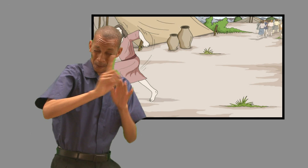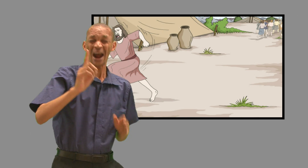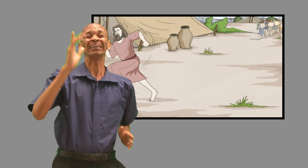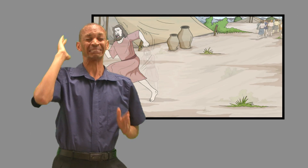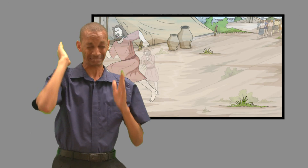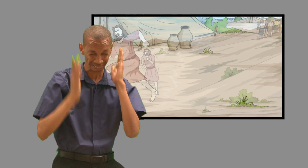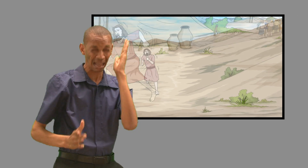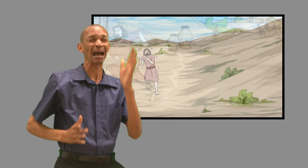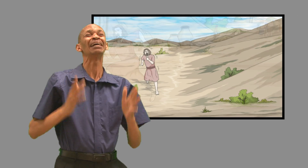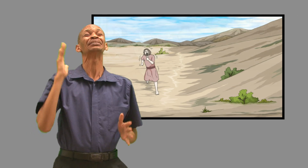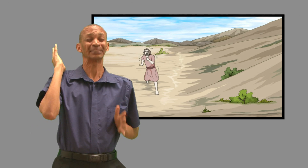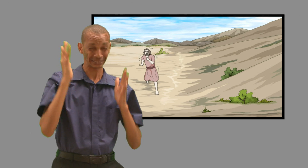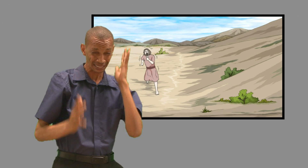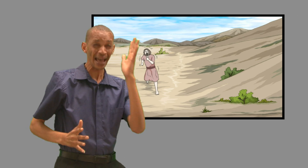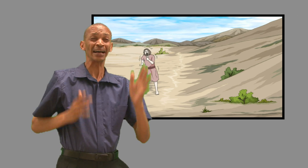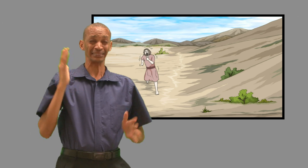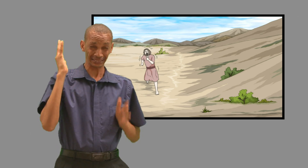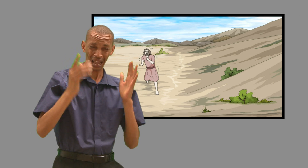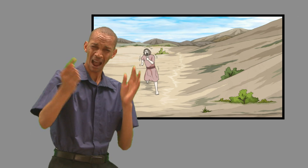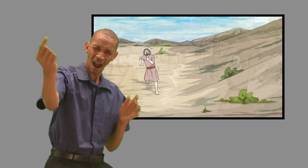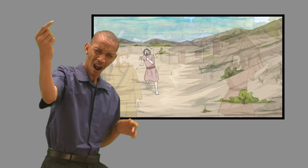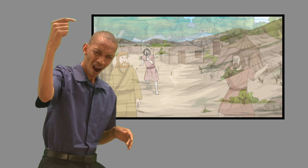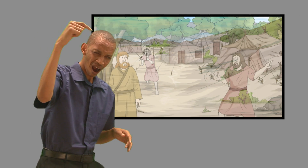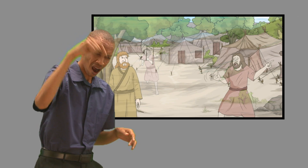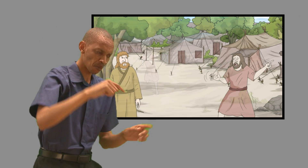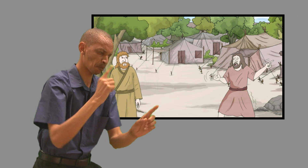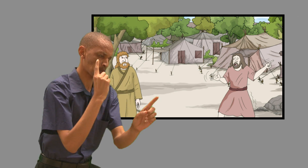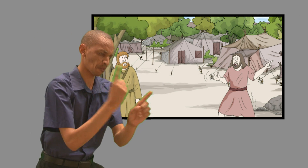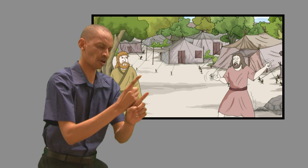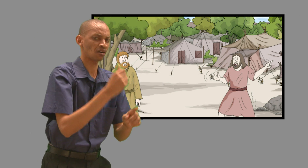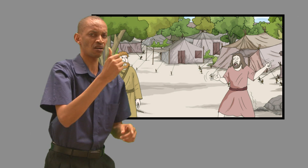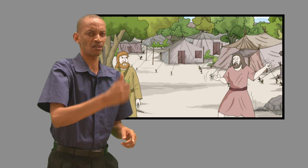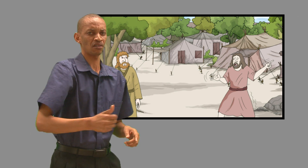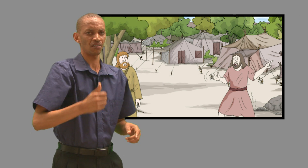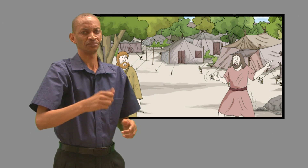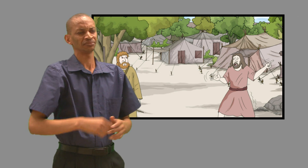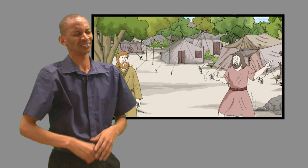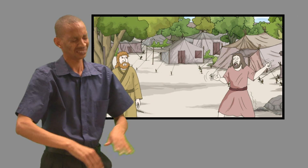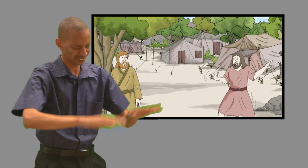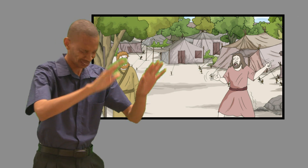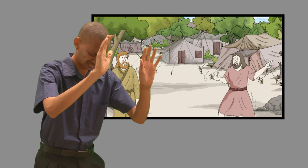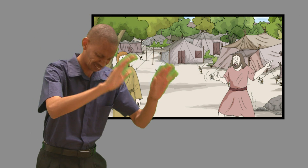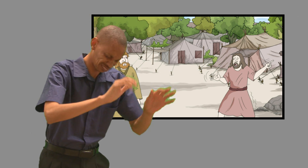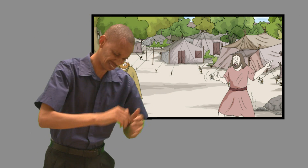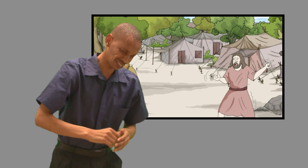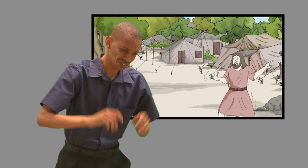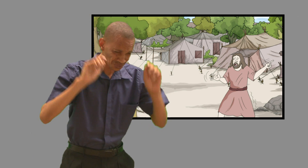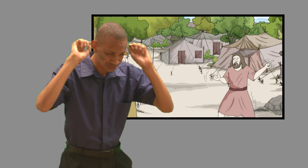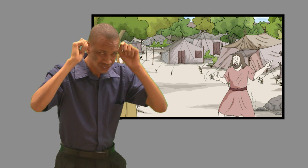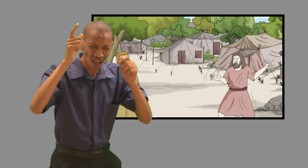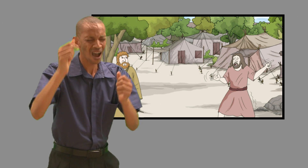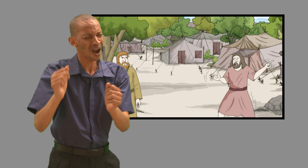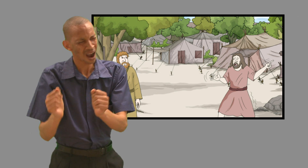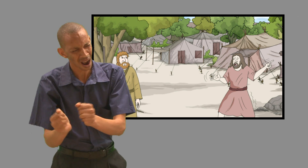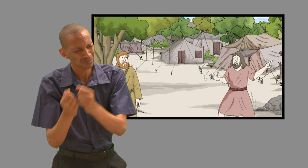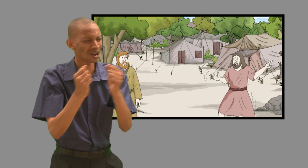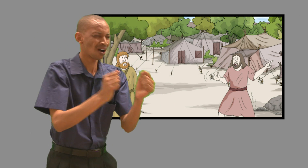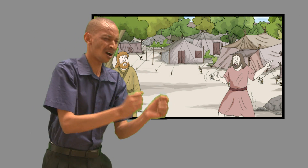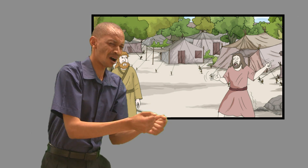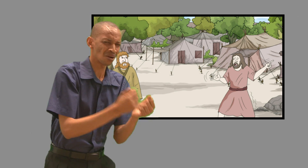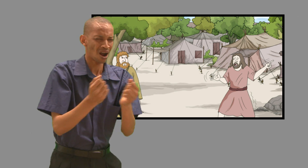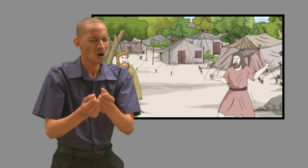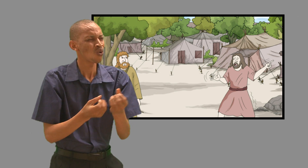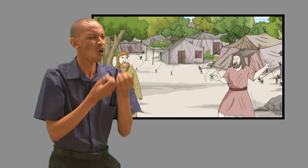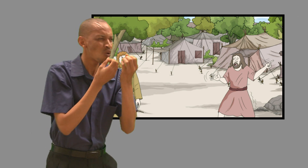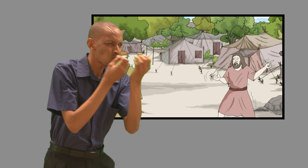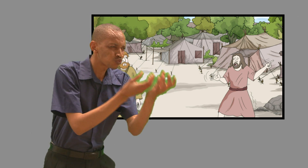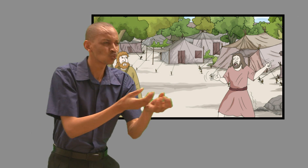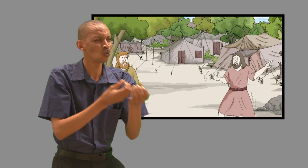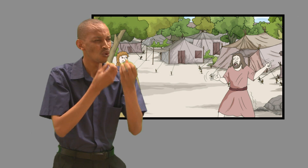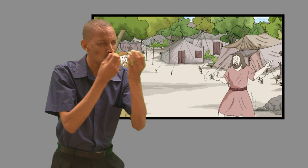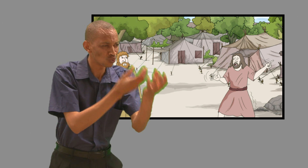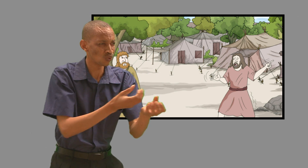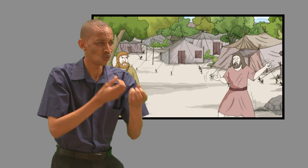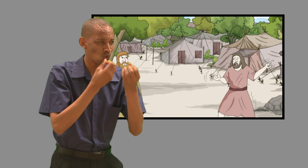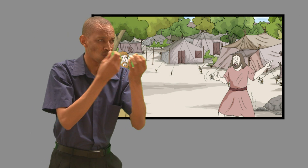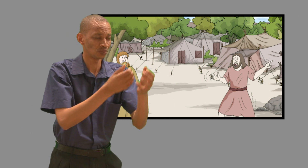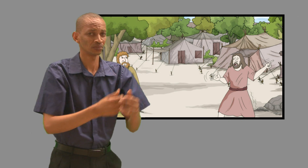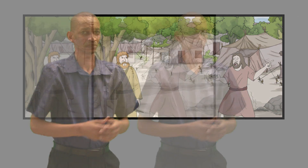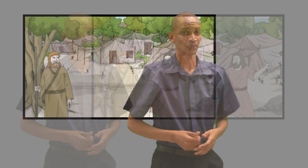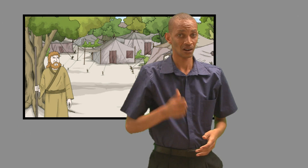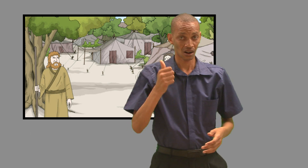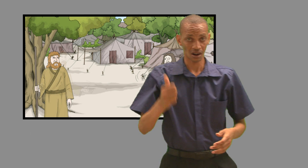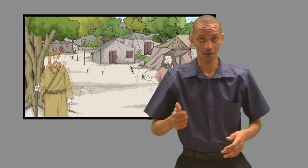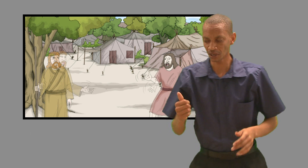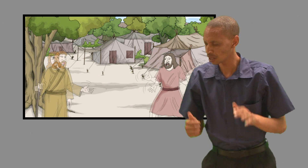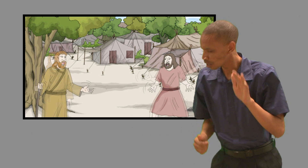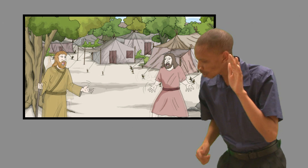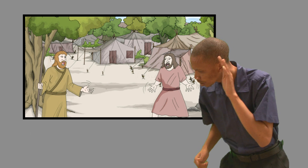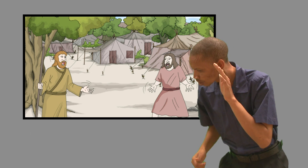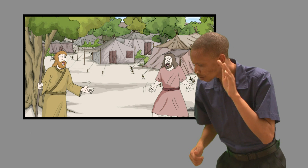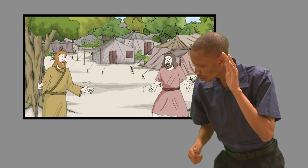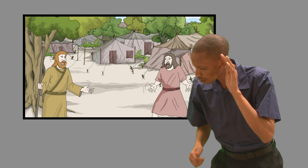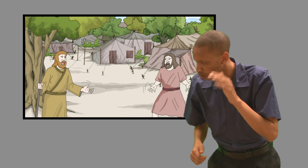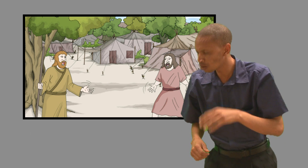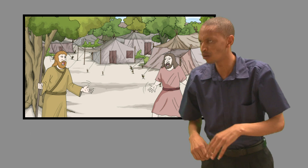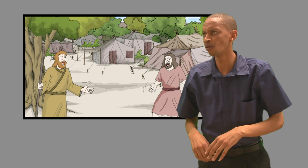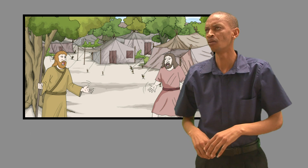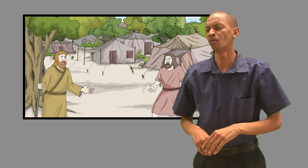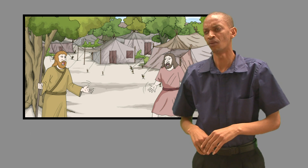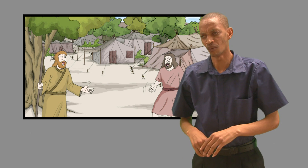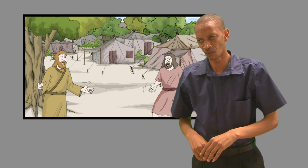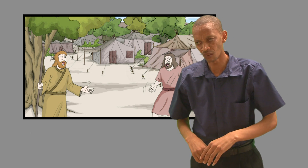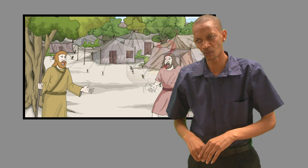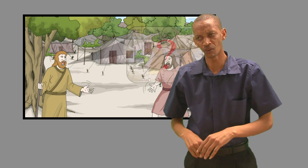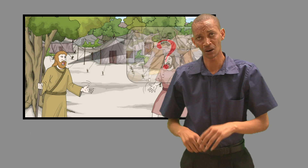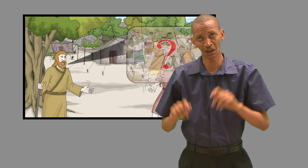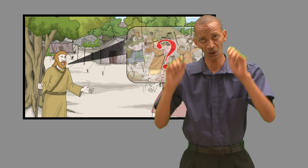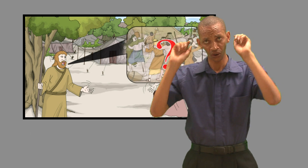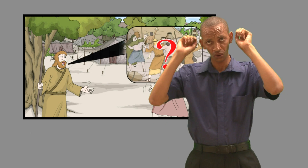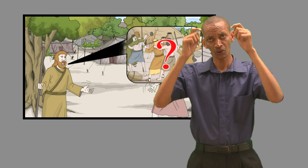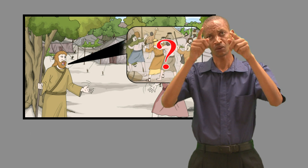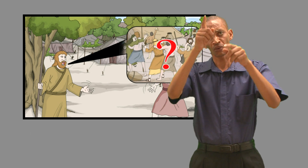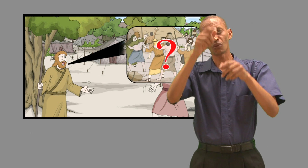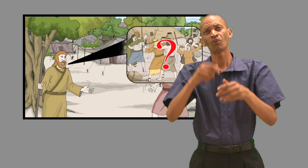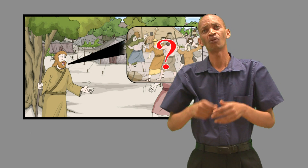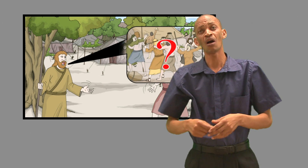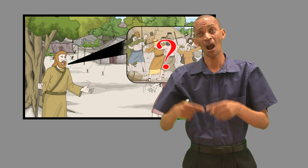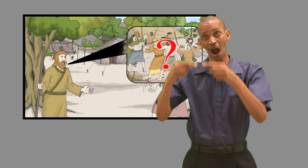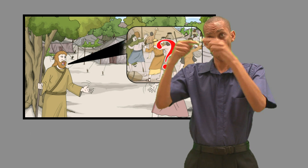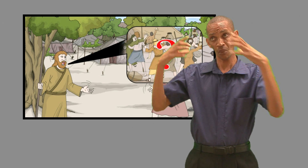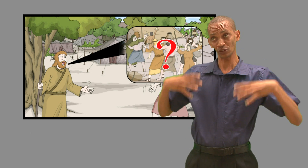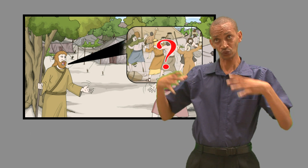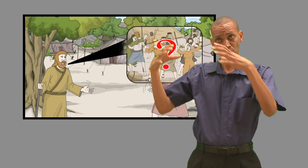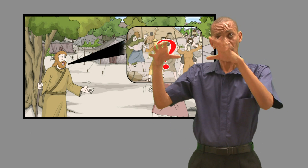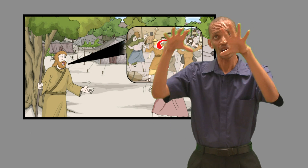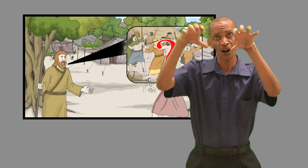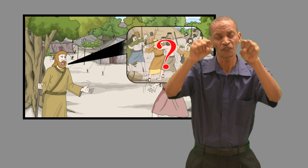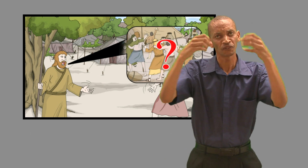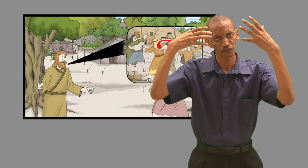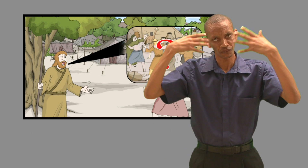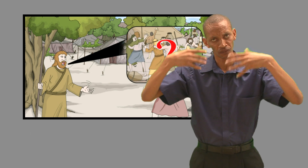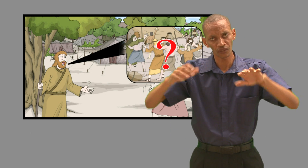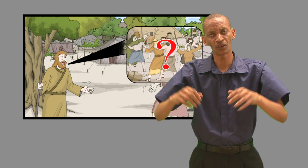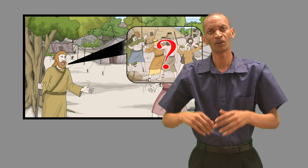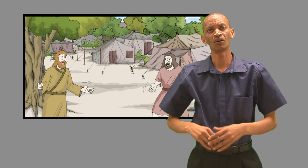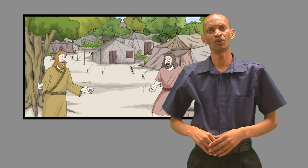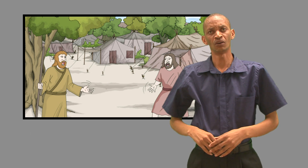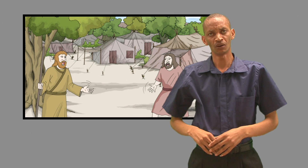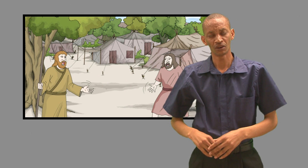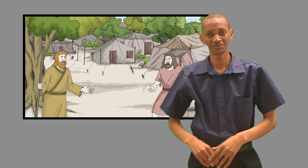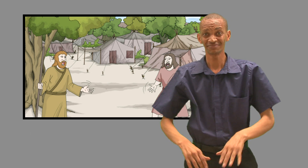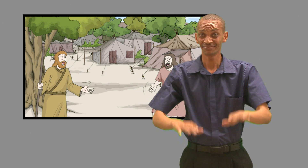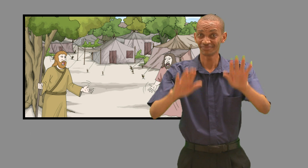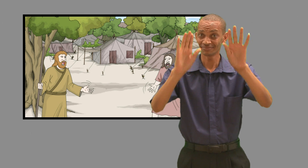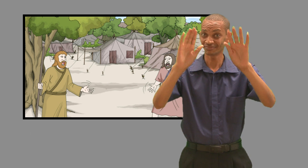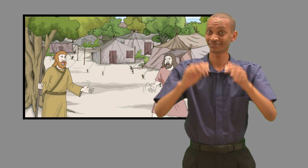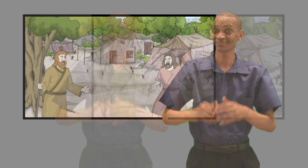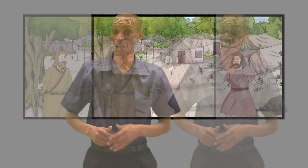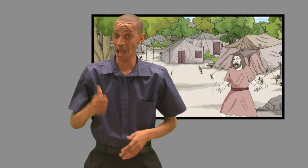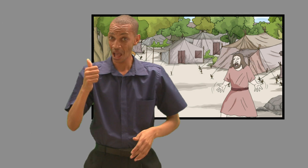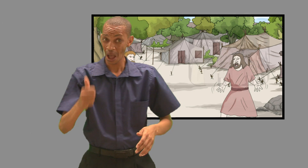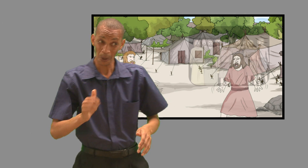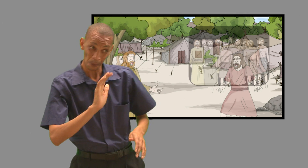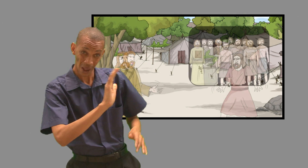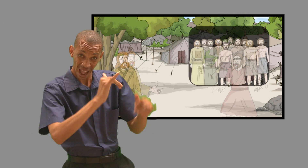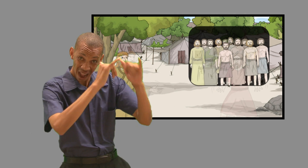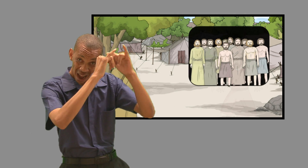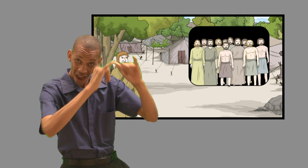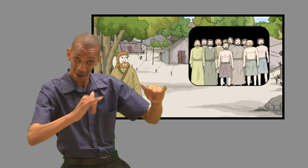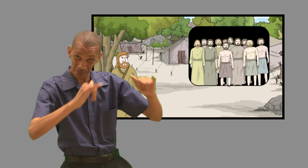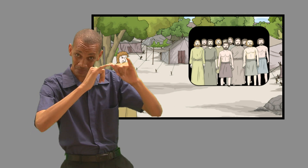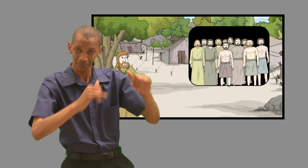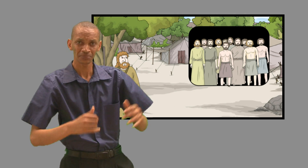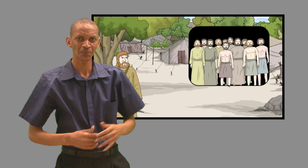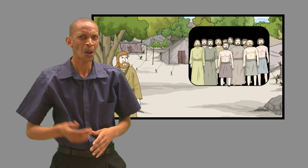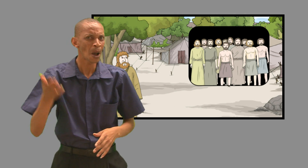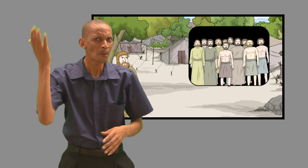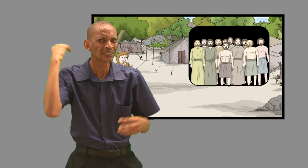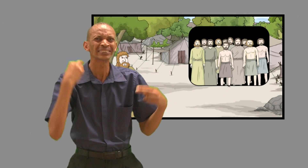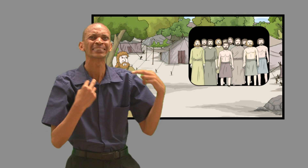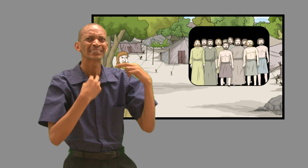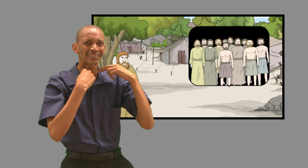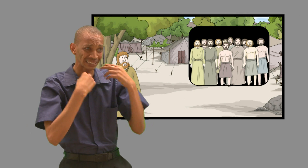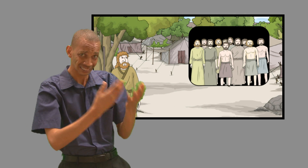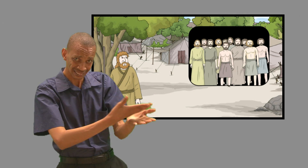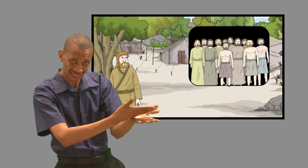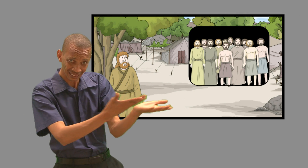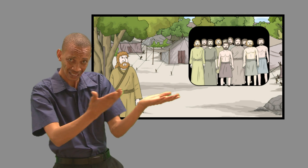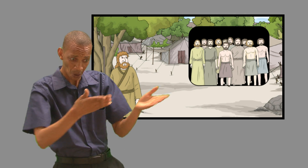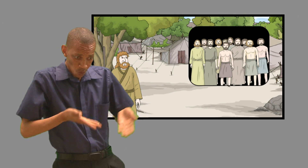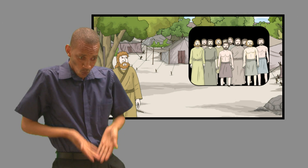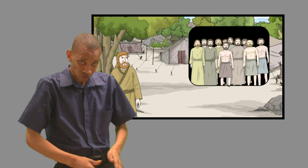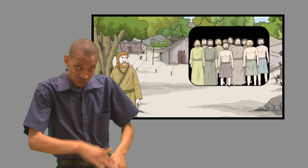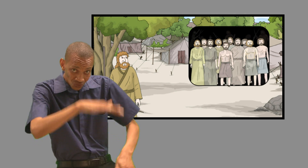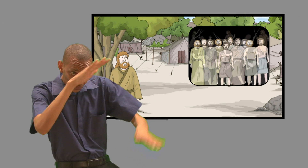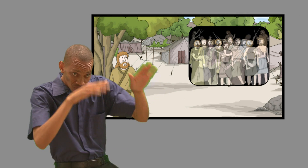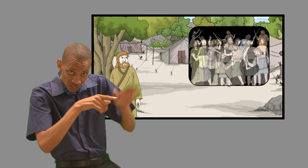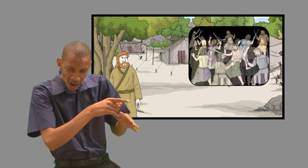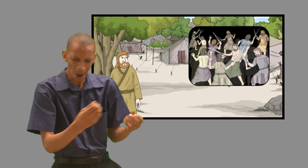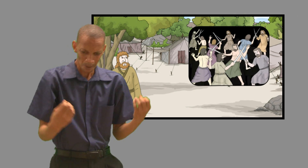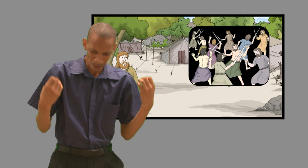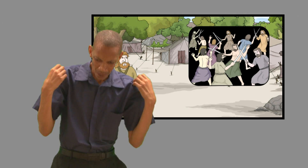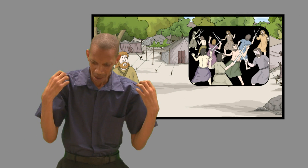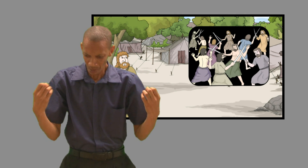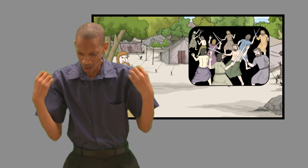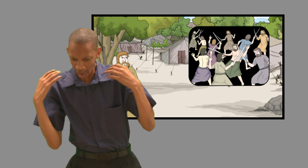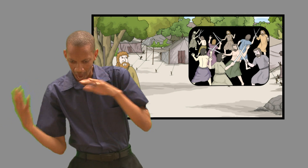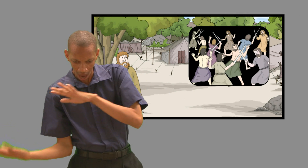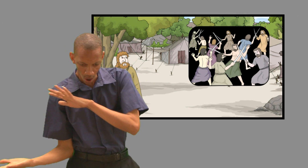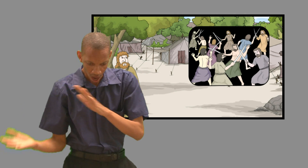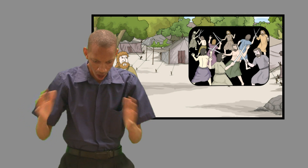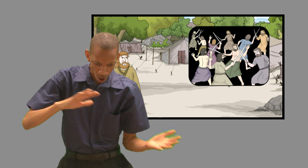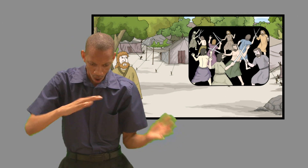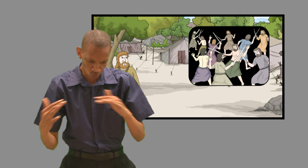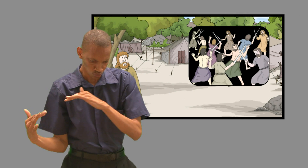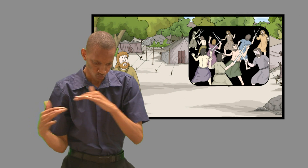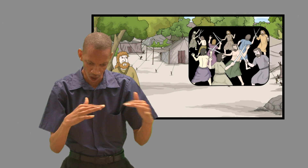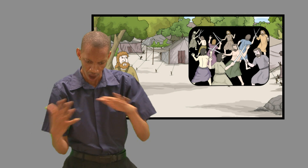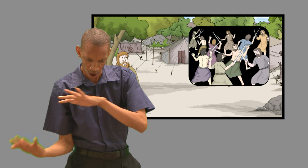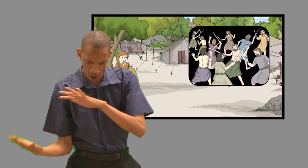Now Abram was living near the Oaks of Mamre the Amorite, a brother of Eshcol and Aner, all of whom were bound by treaty to Abram.